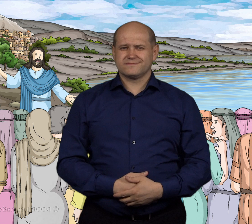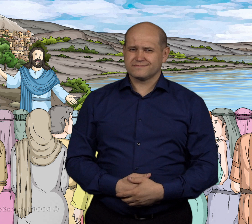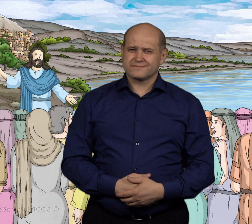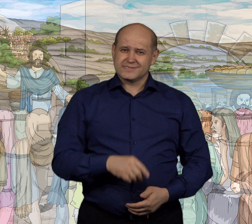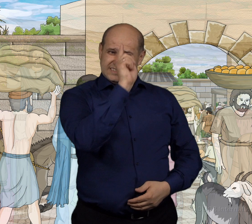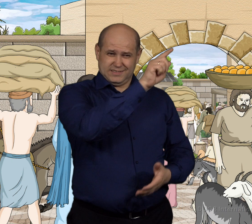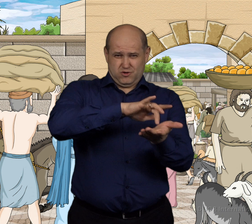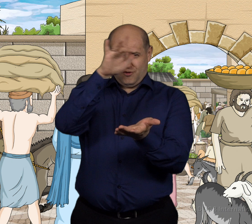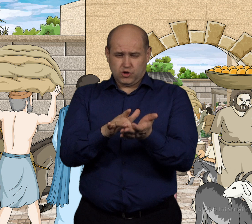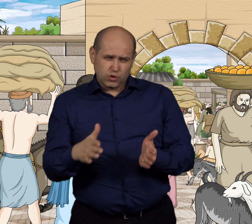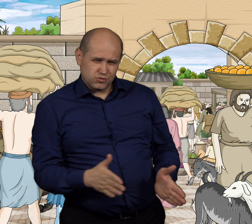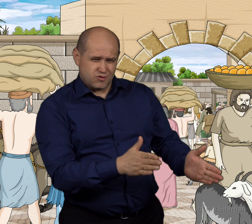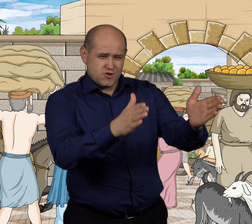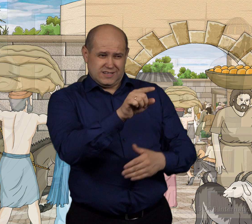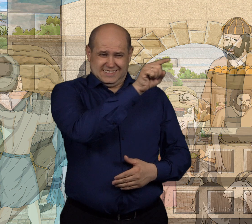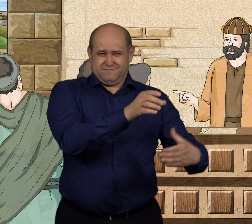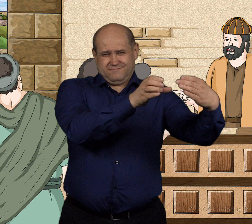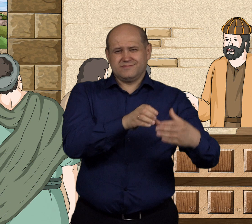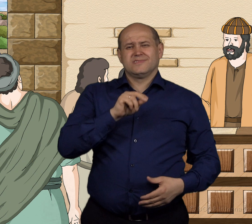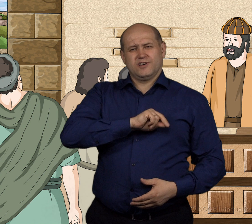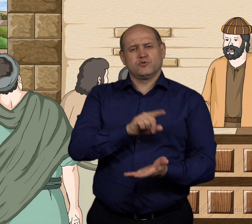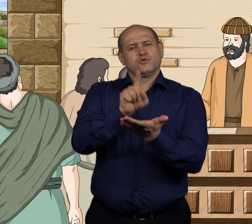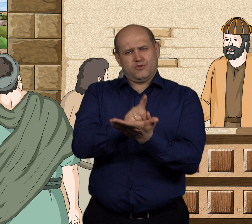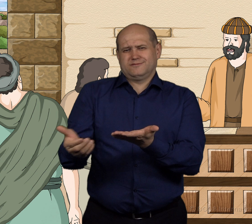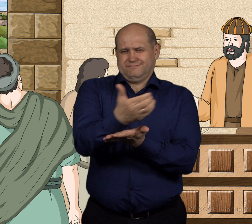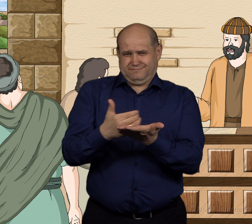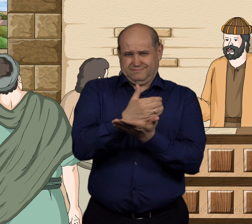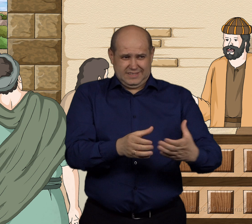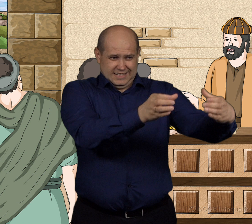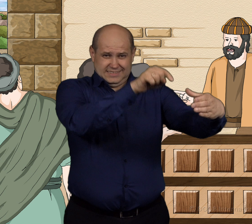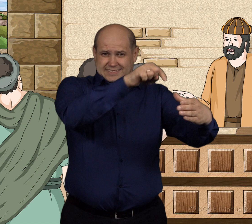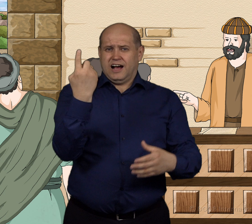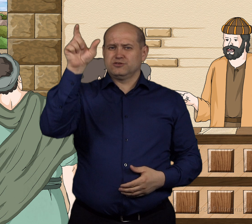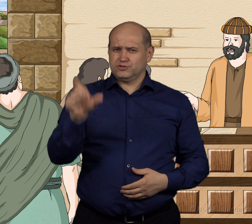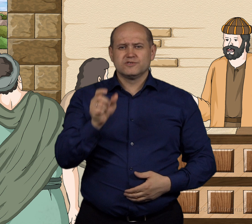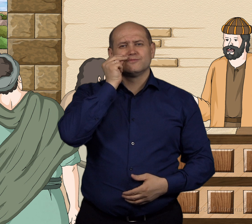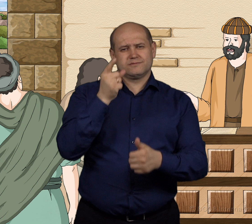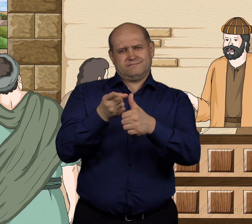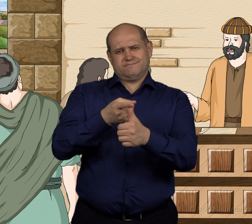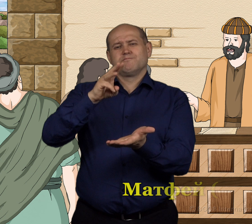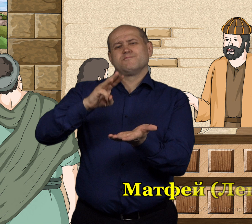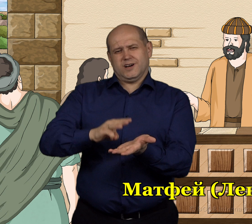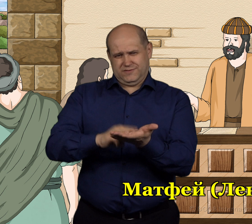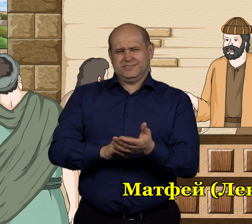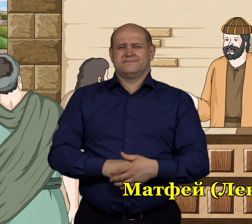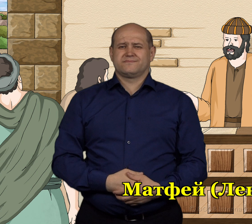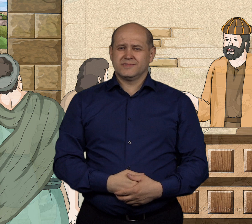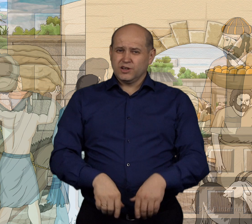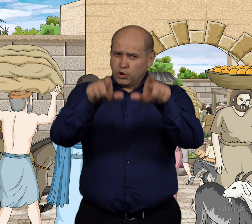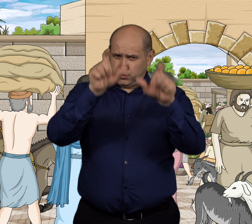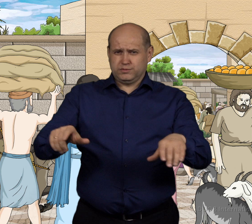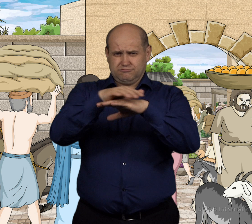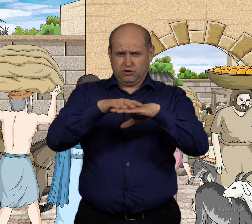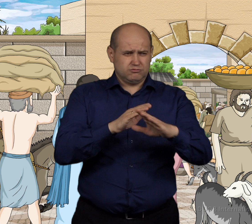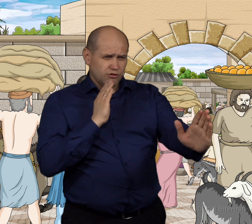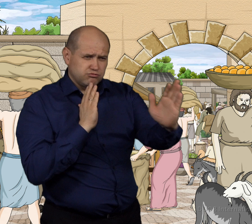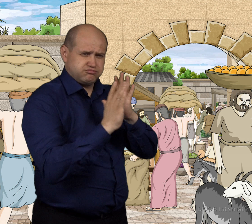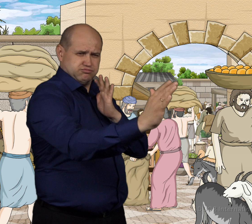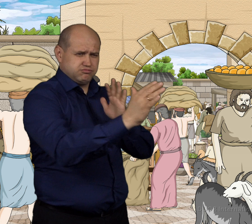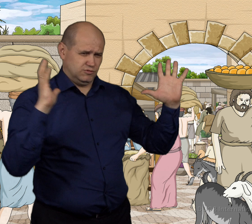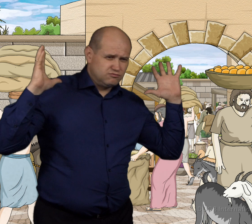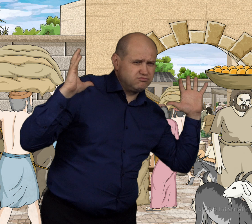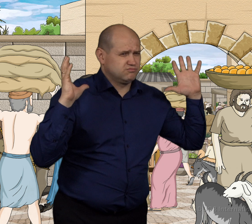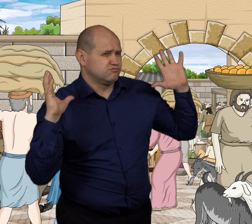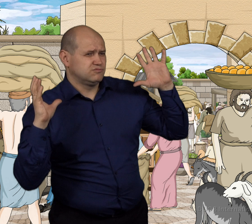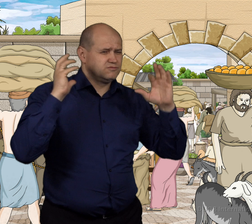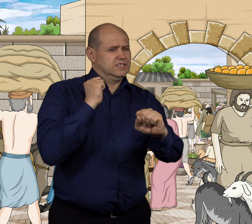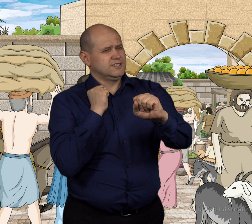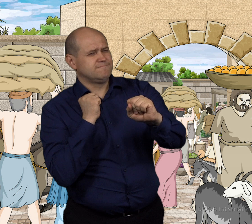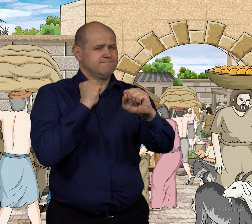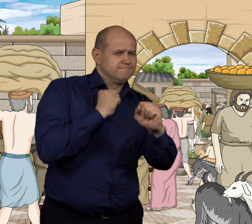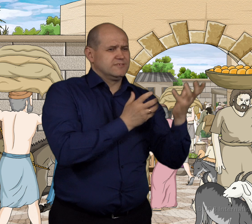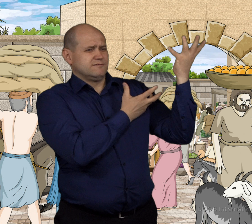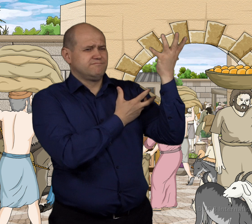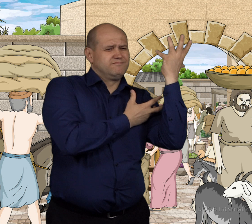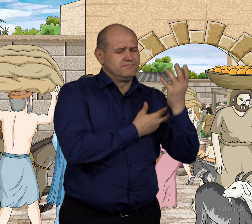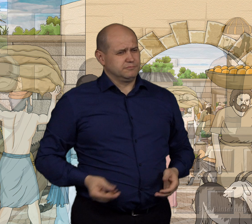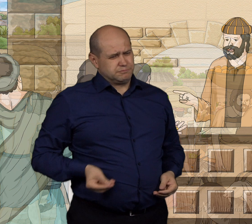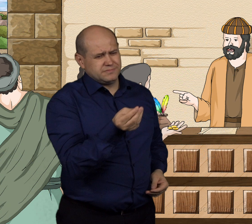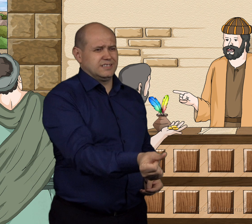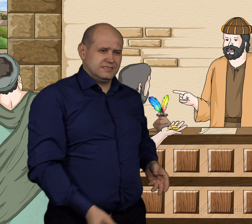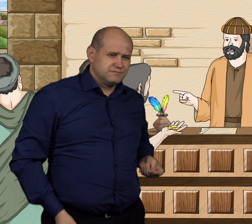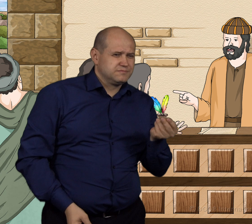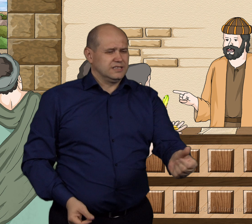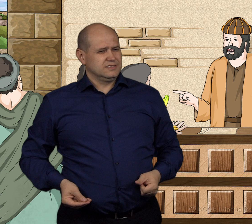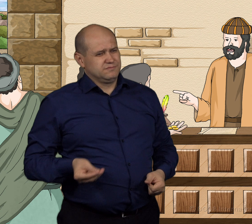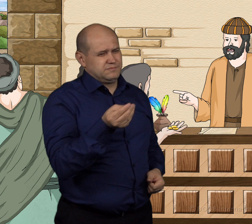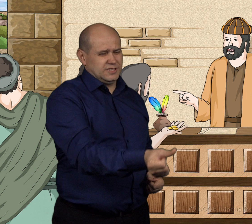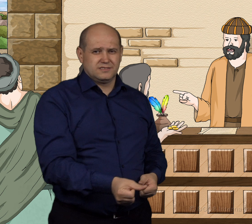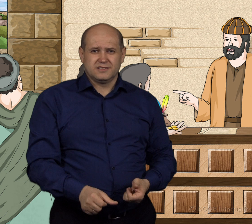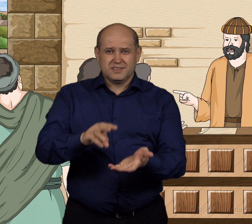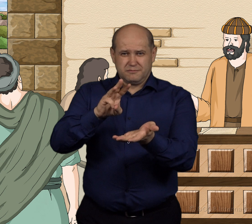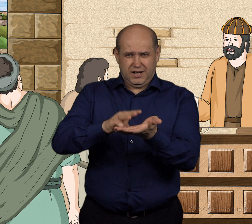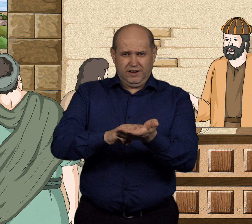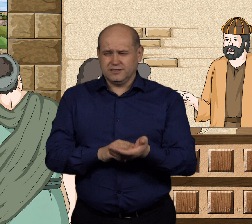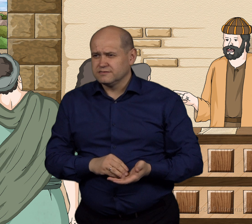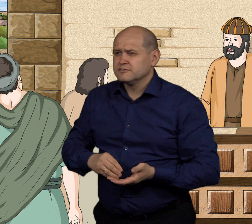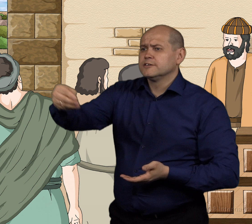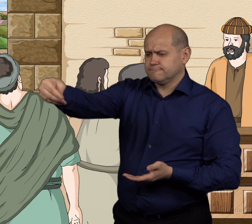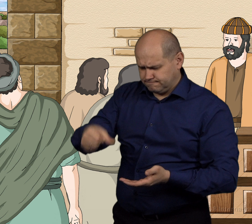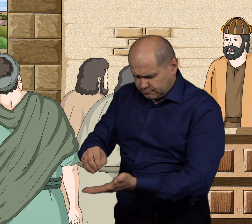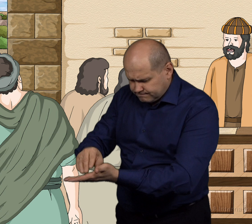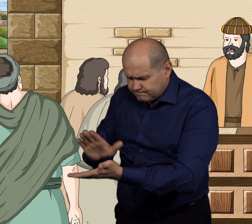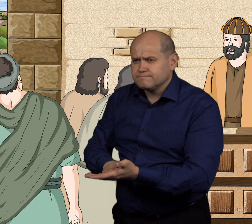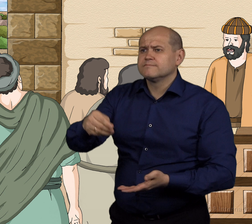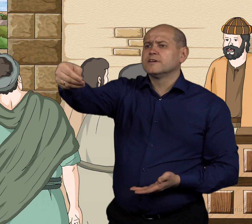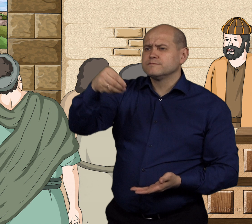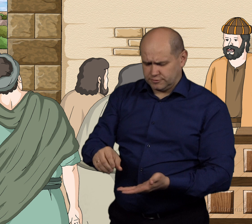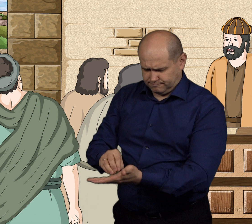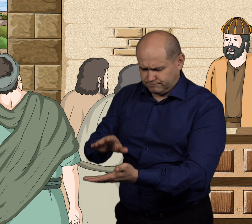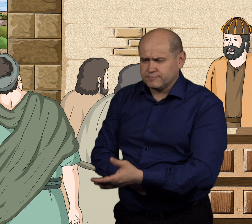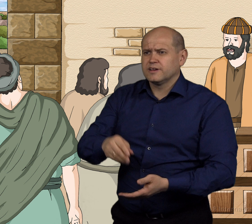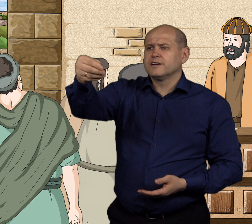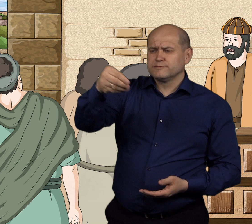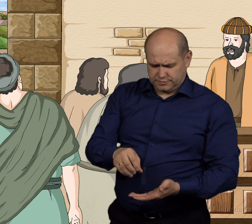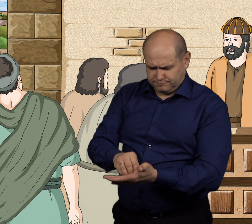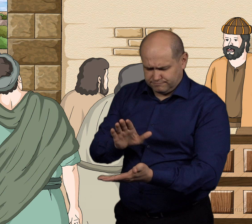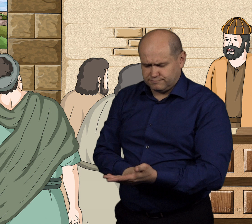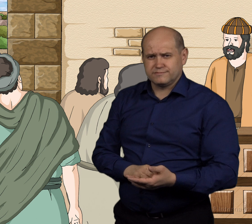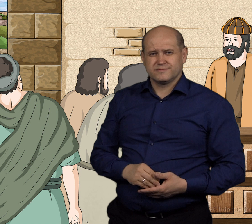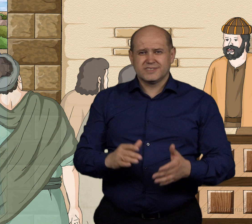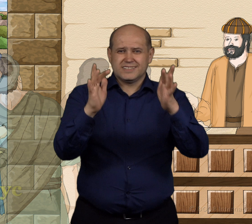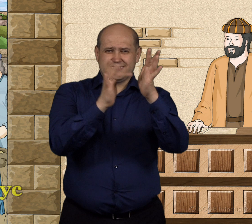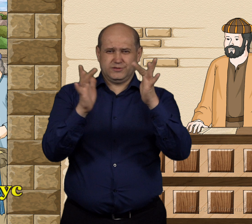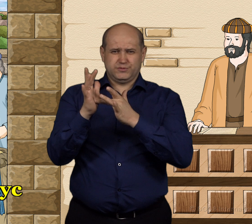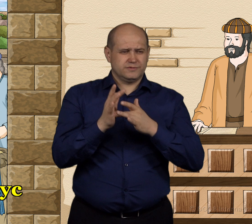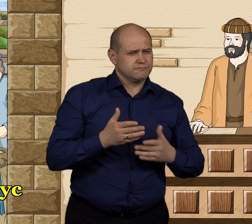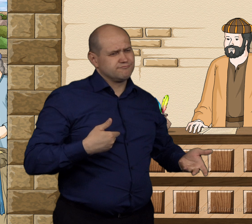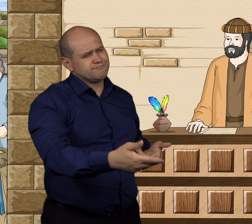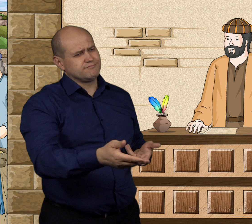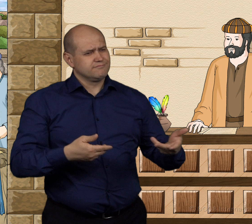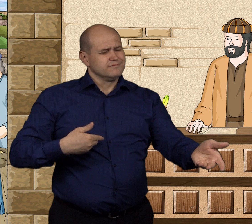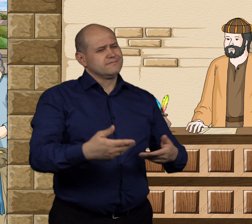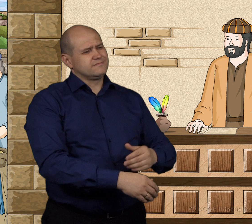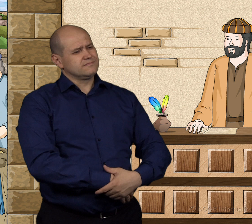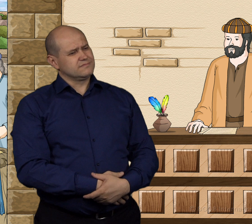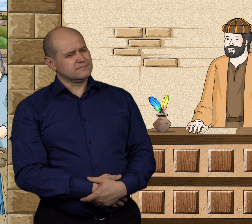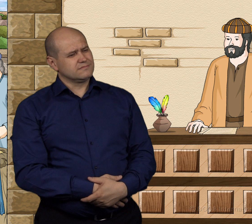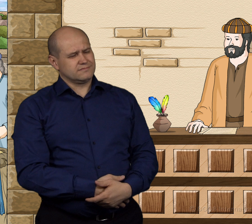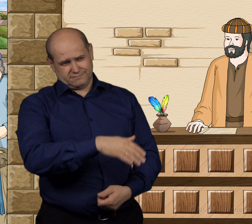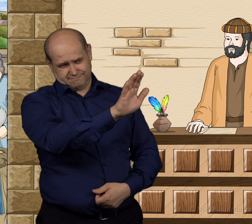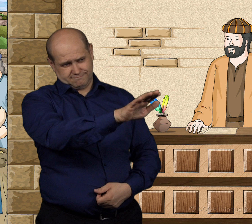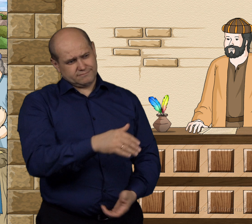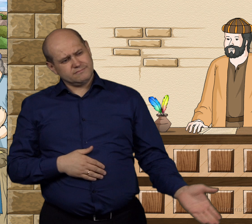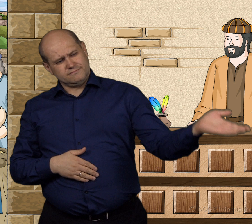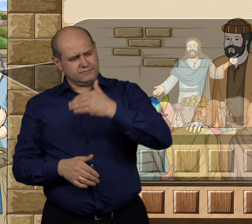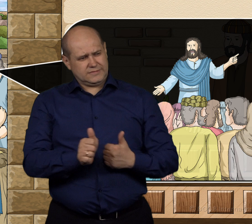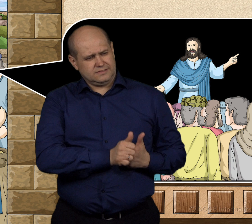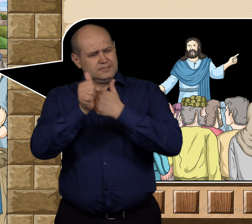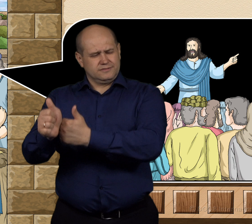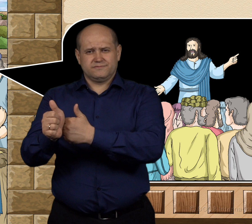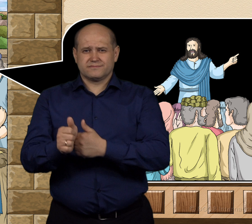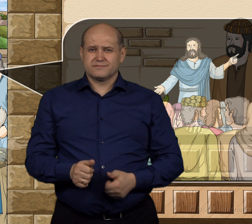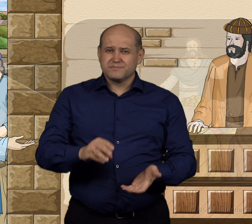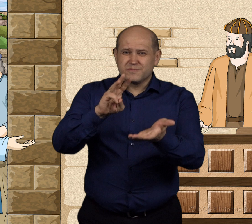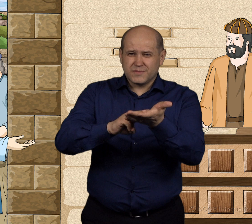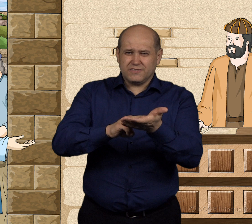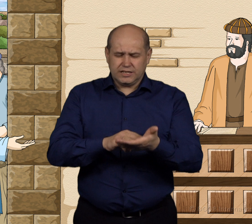As He was walking along, He saw Levi son of Alphaeus sitting at the tax booth.